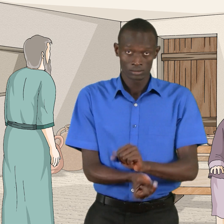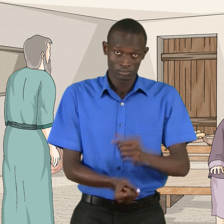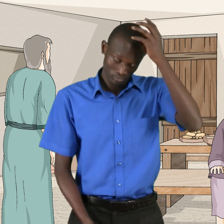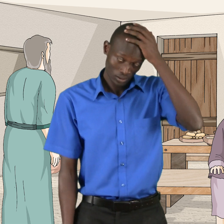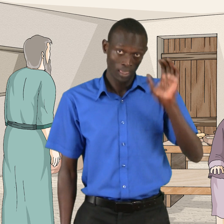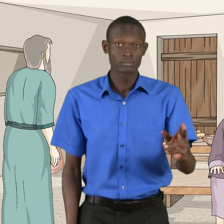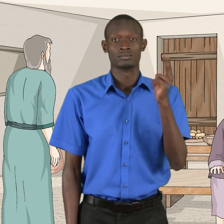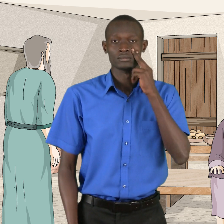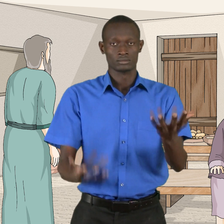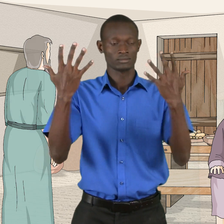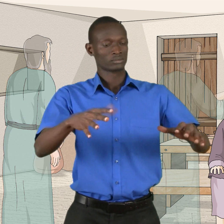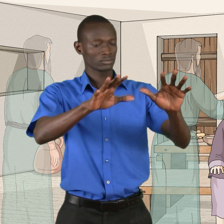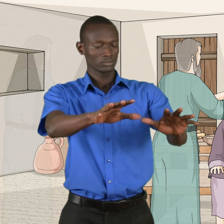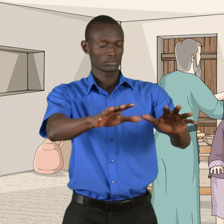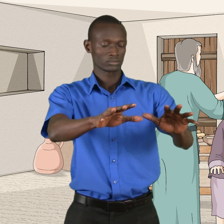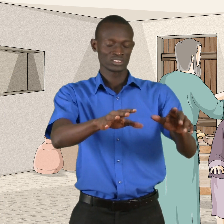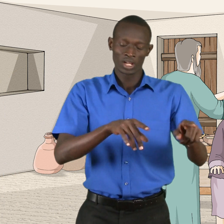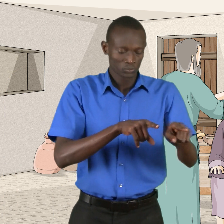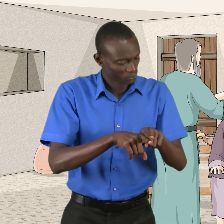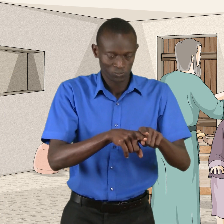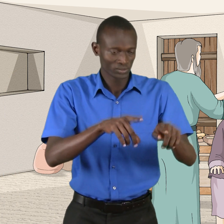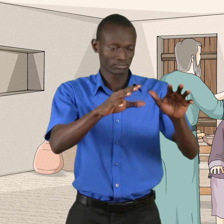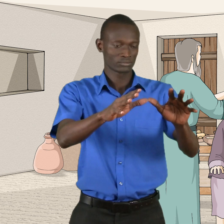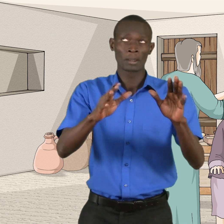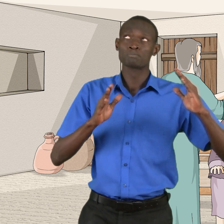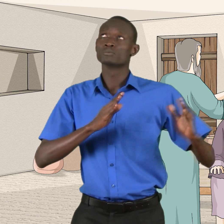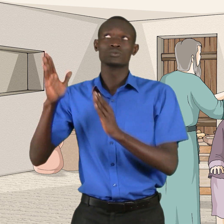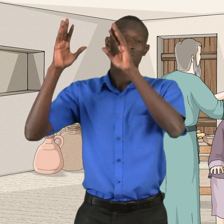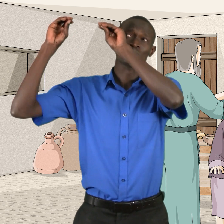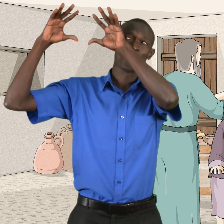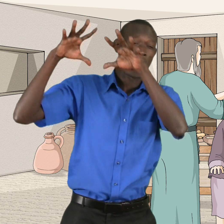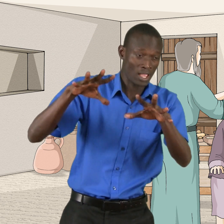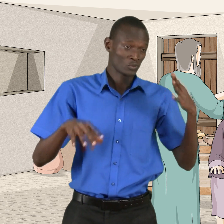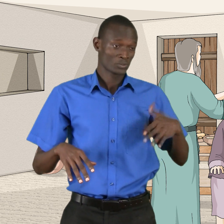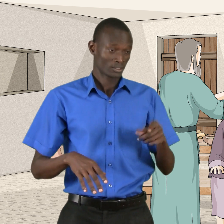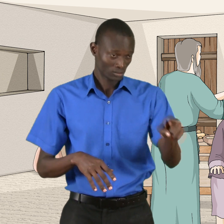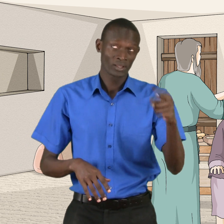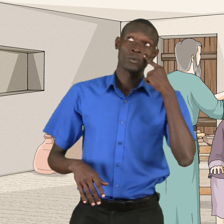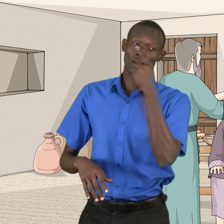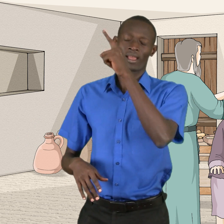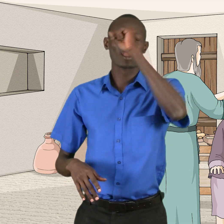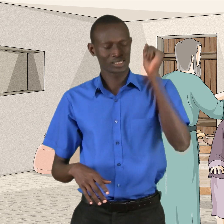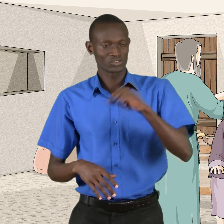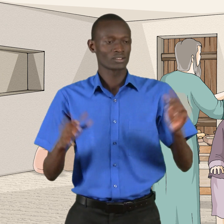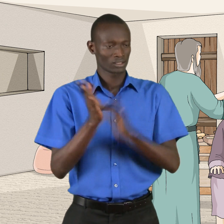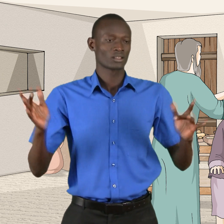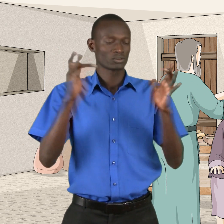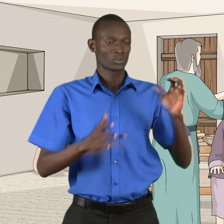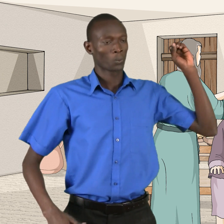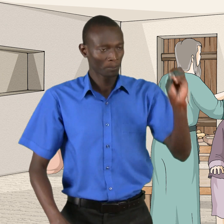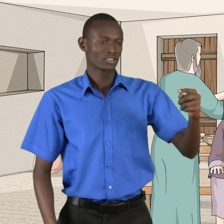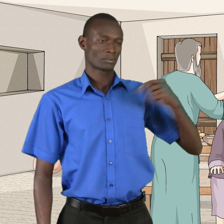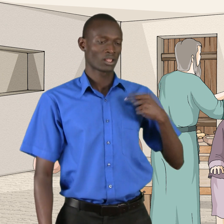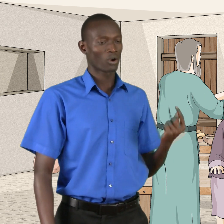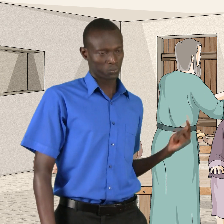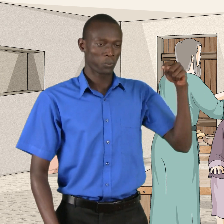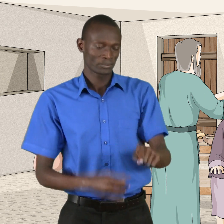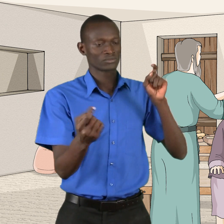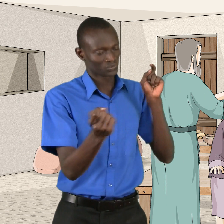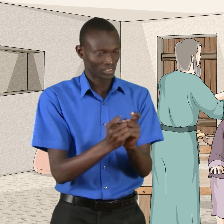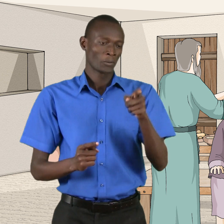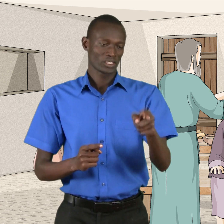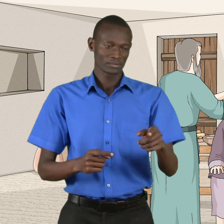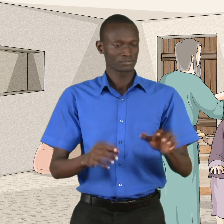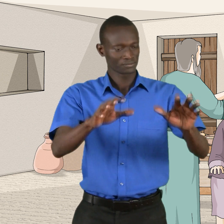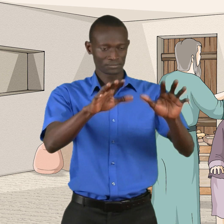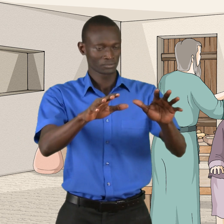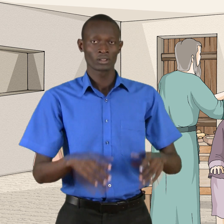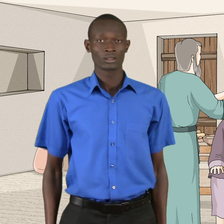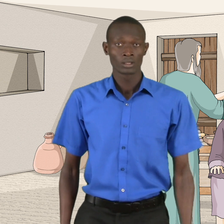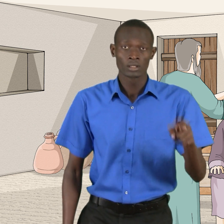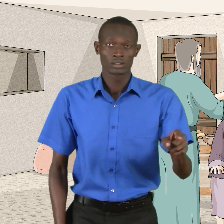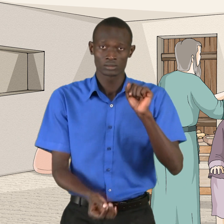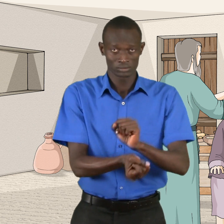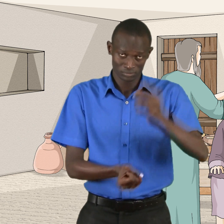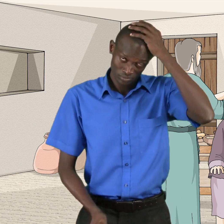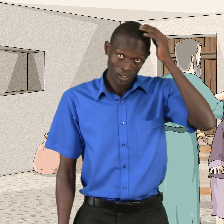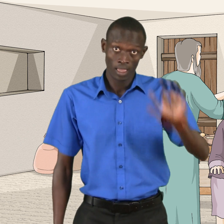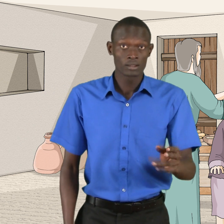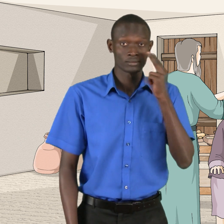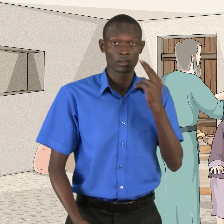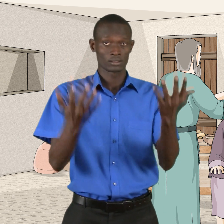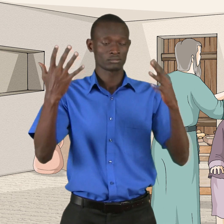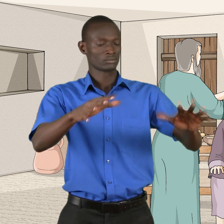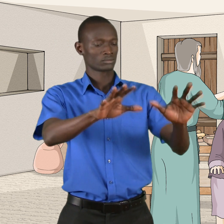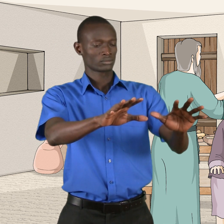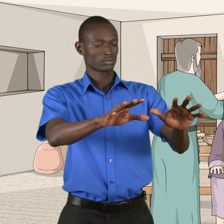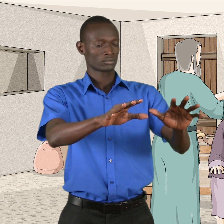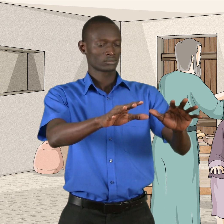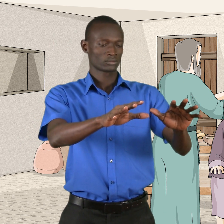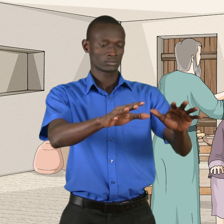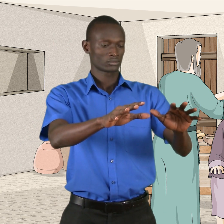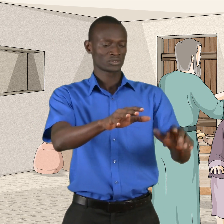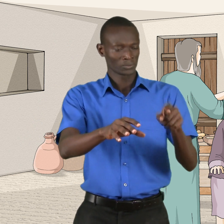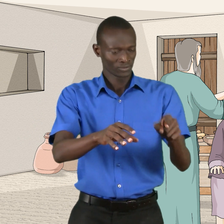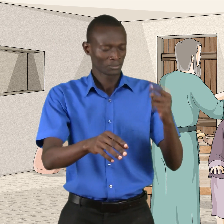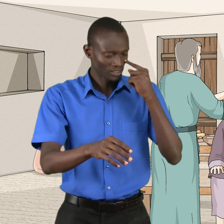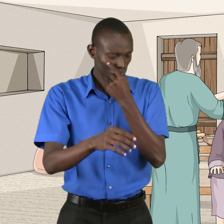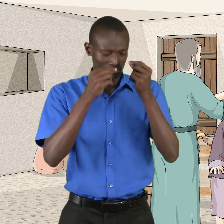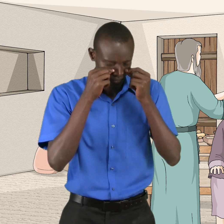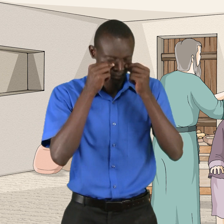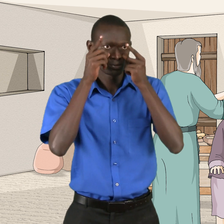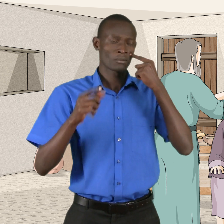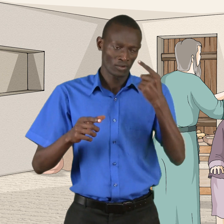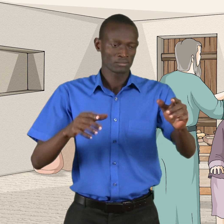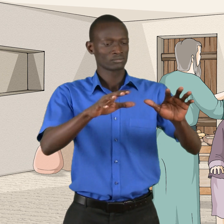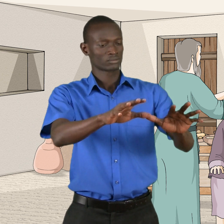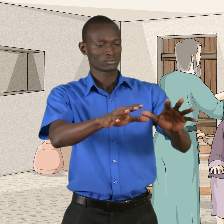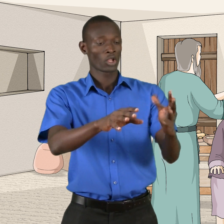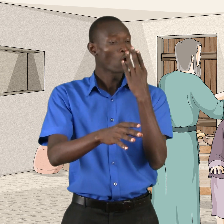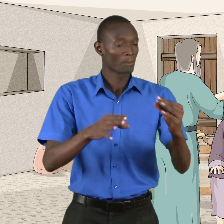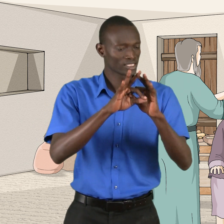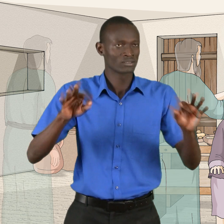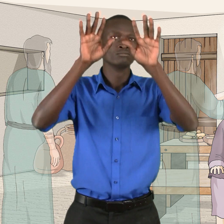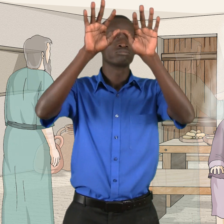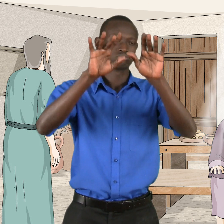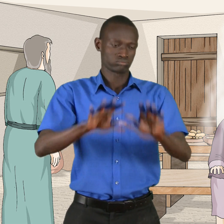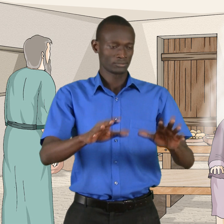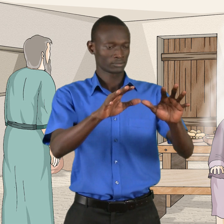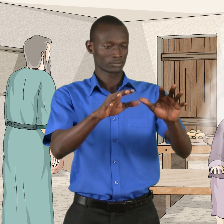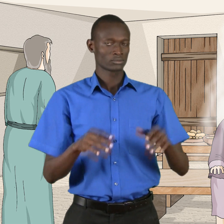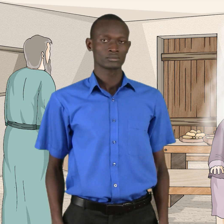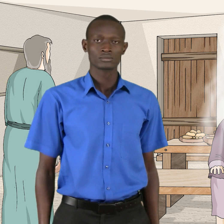“Brother Saul,” he said, “the Lord Jesus, who appeared to you on the road as you were coming here, has sent me so that you may see again and be filled with the Holy Spirit.”